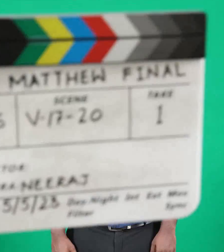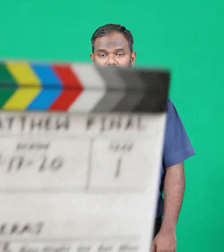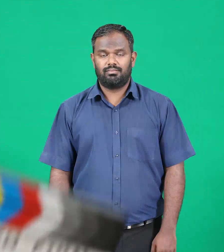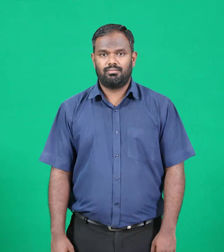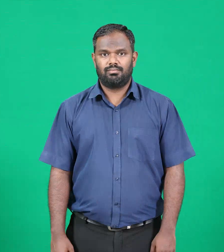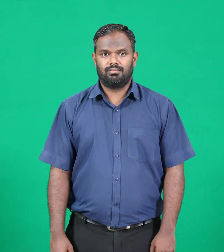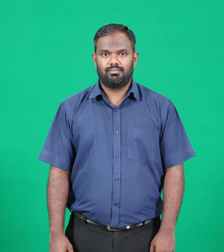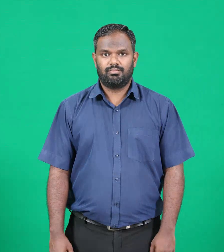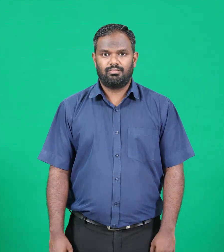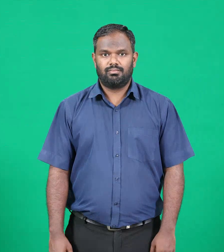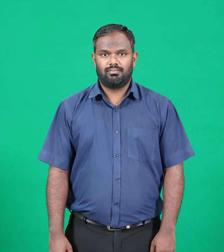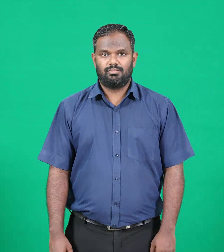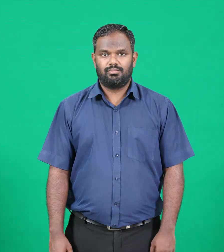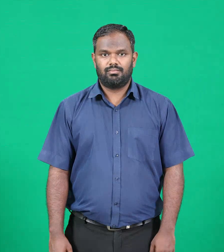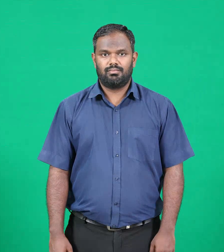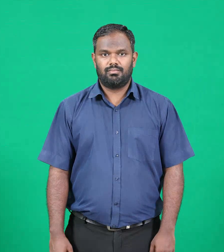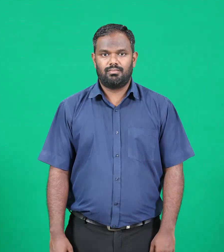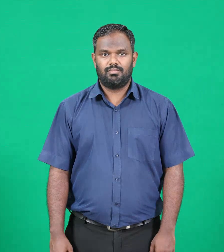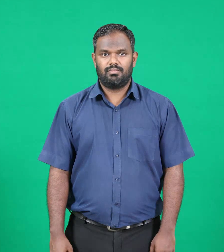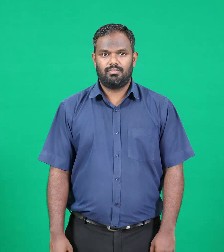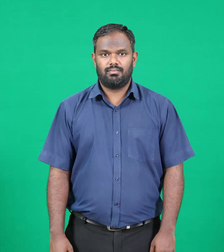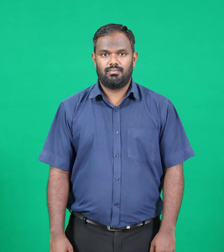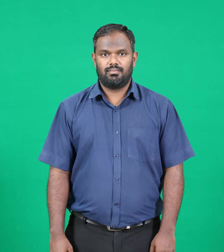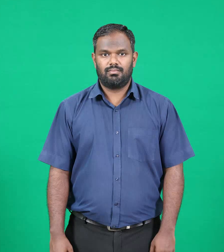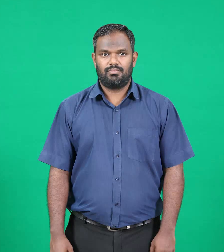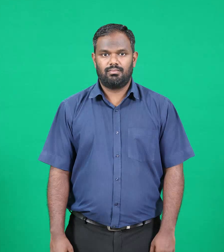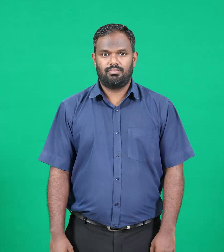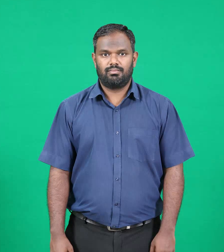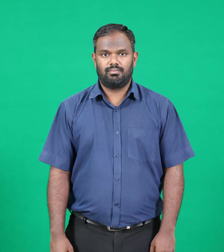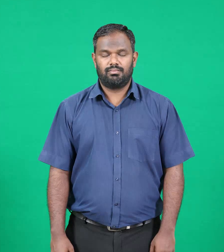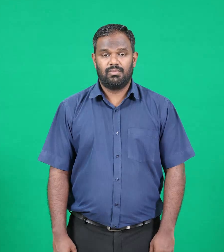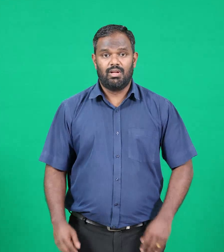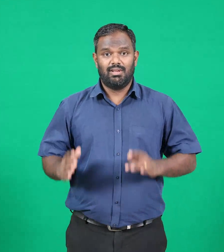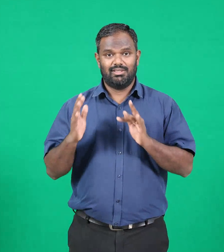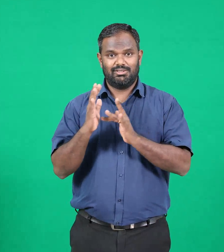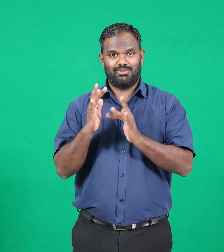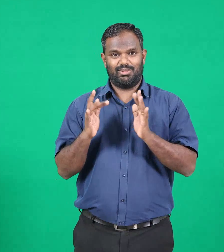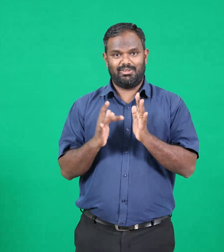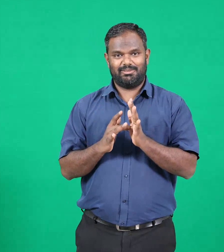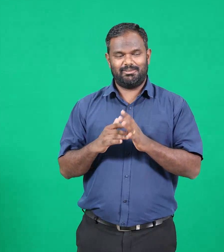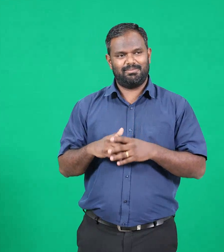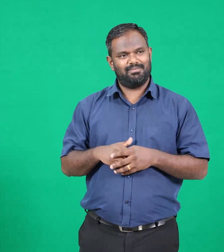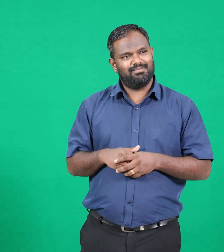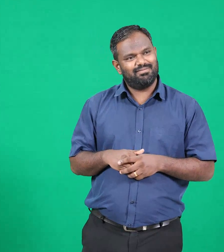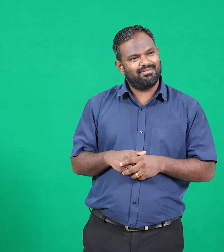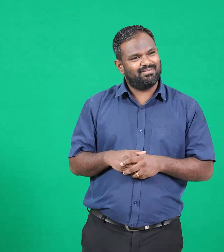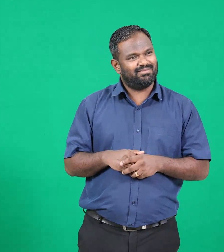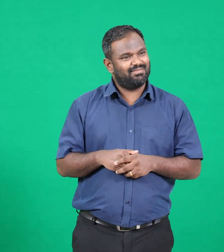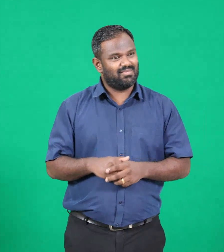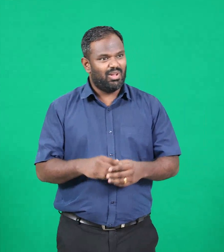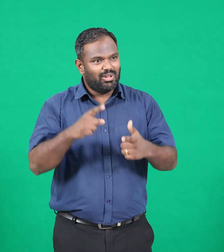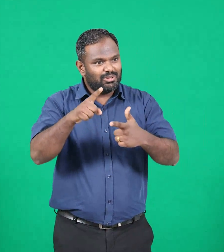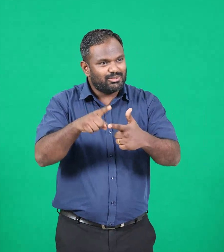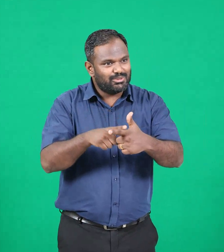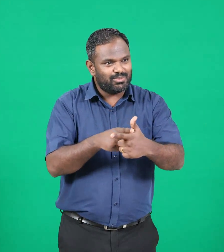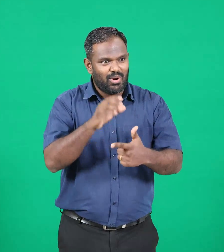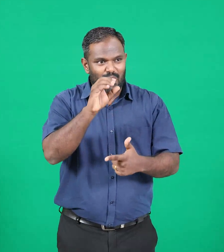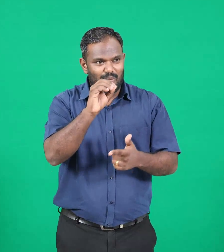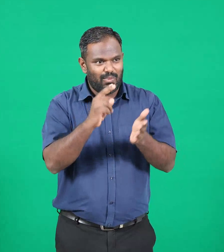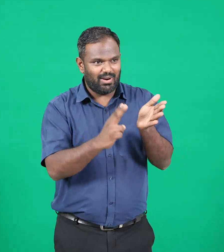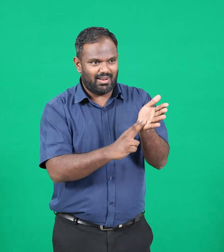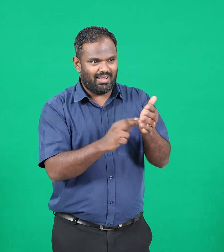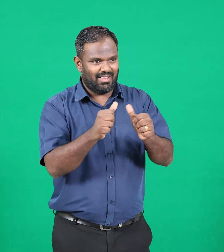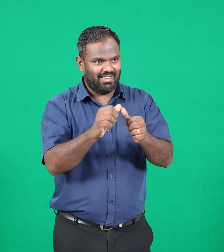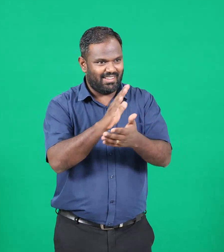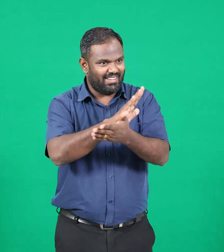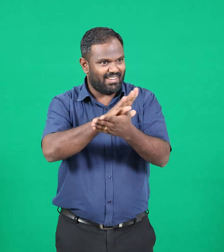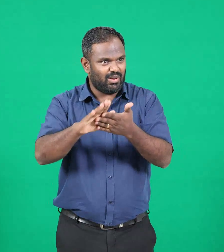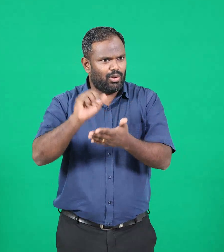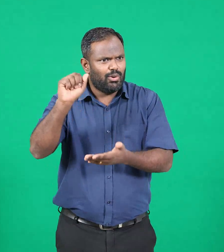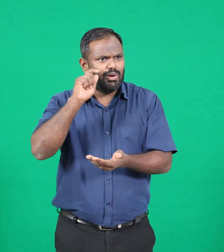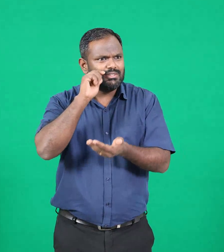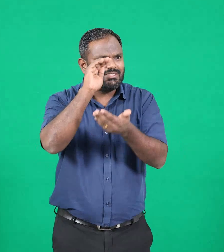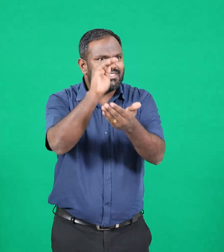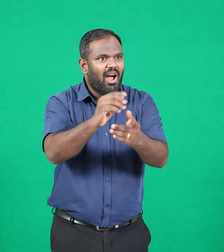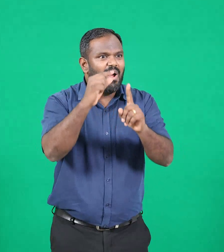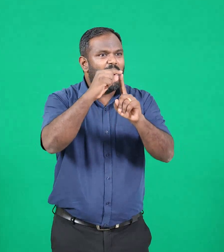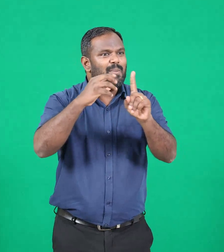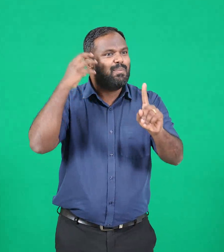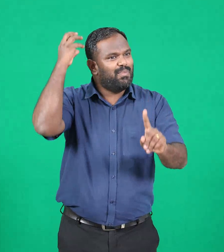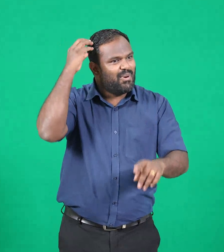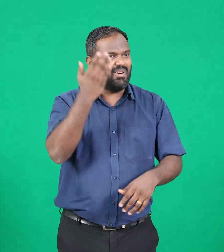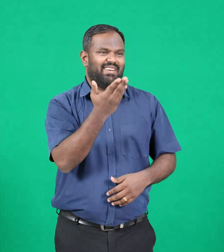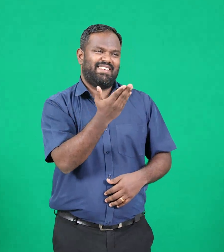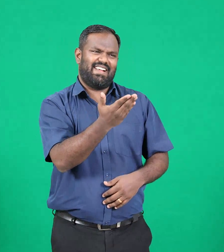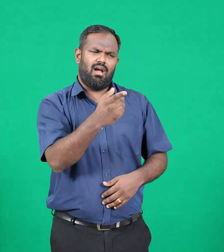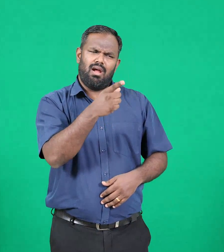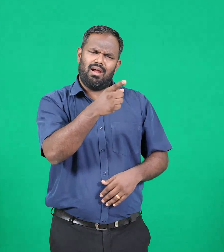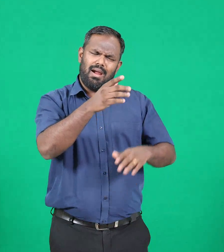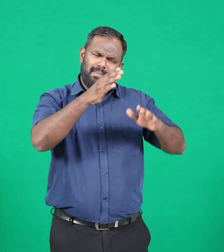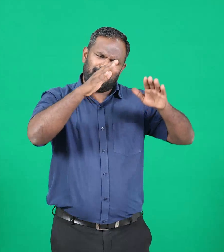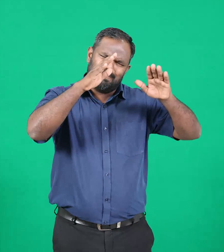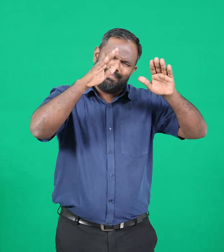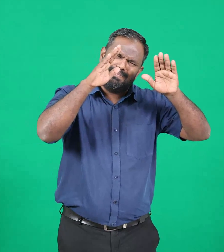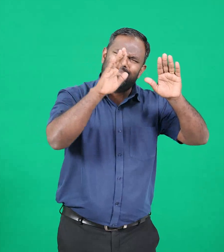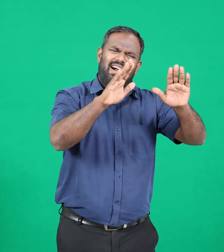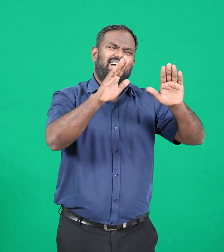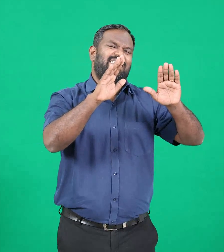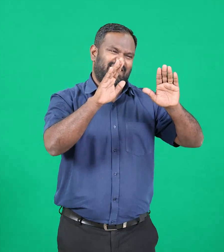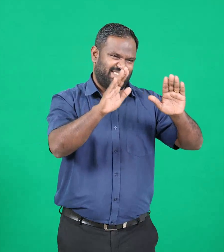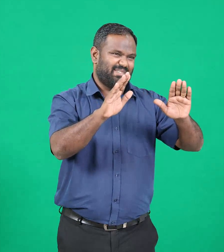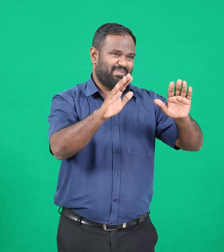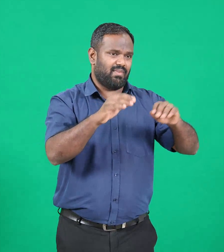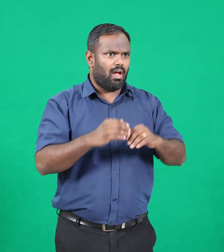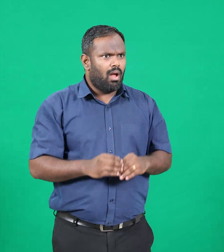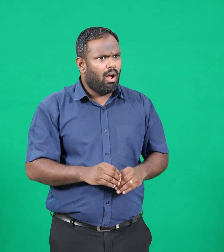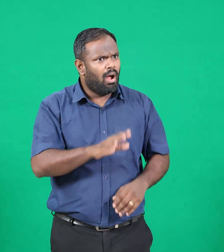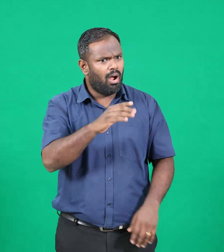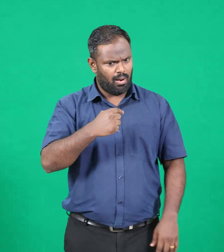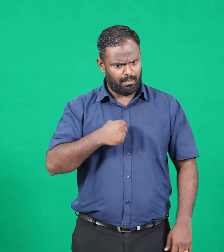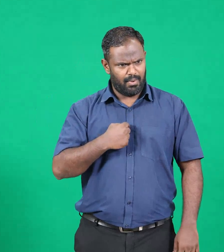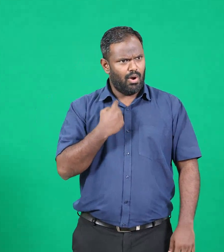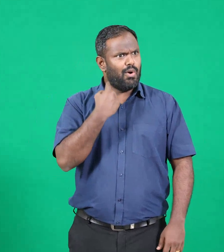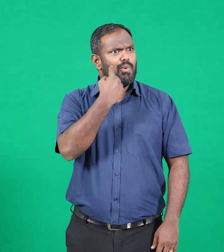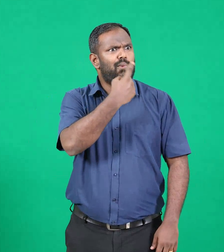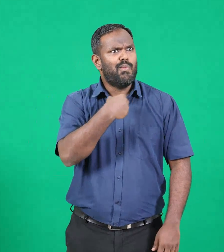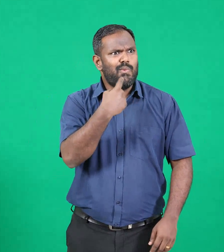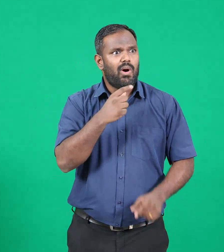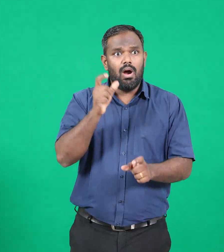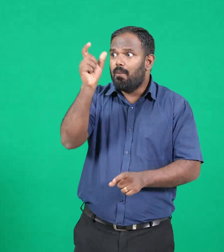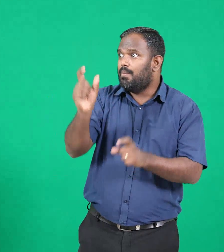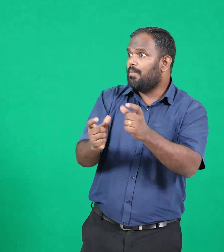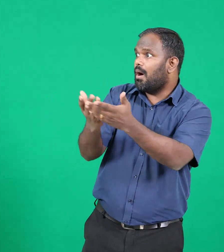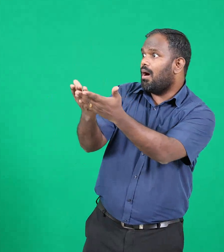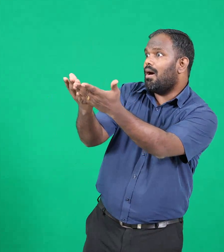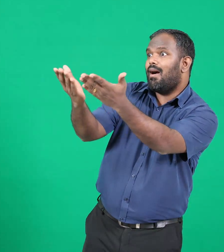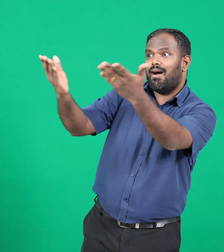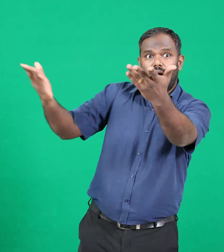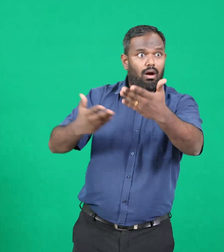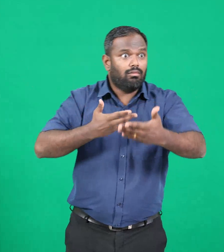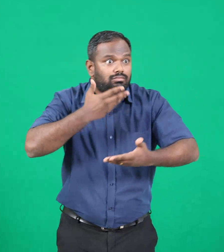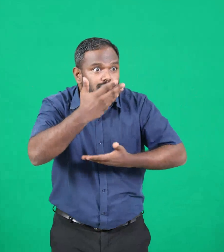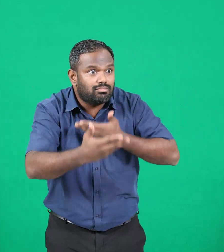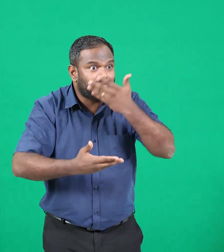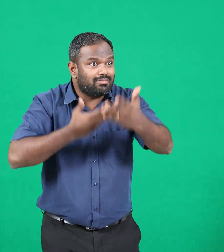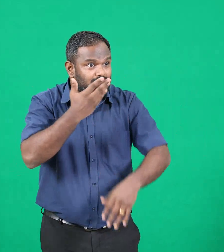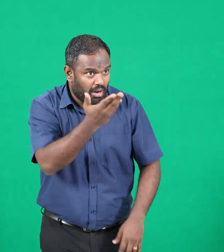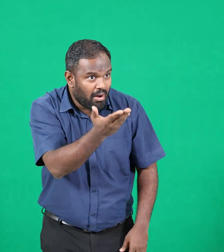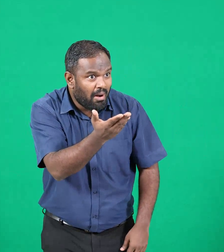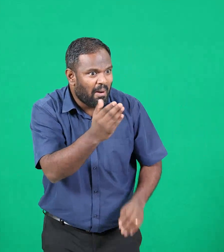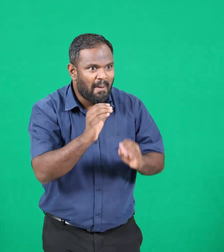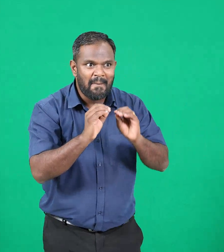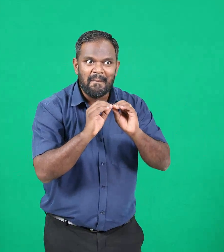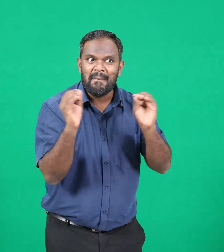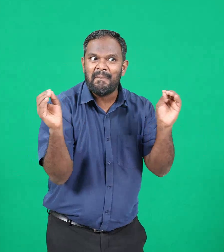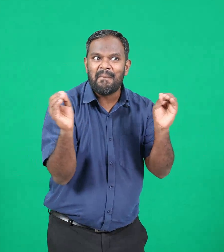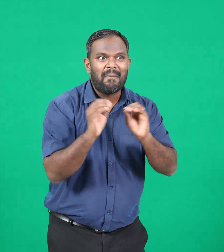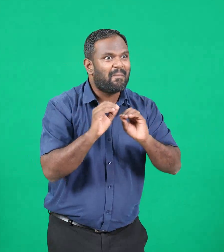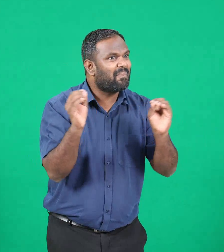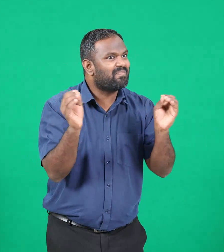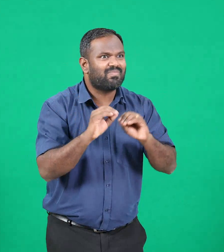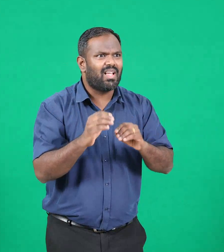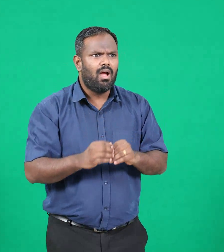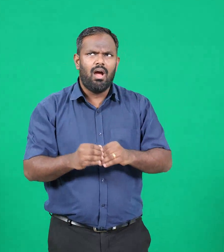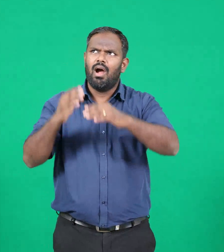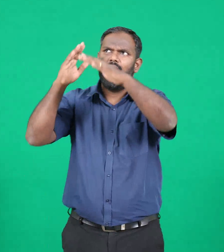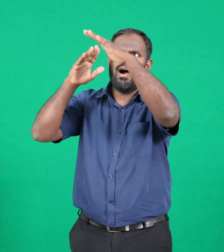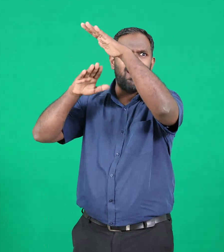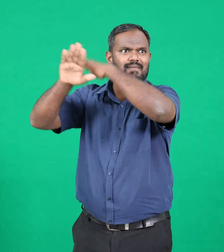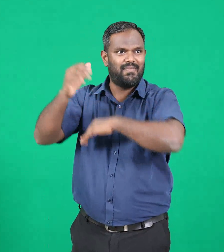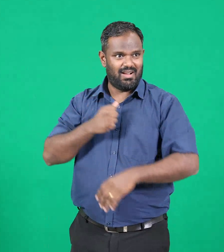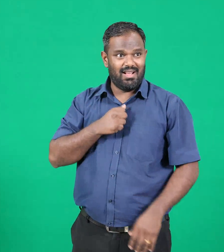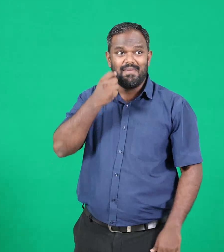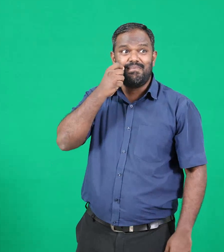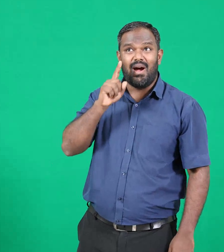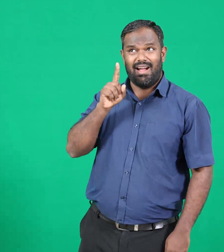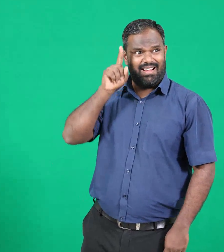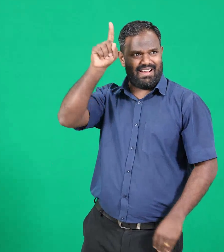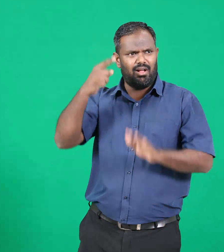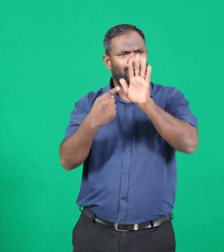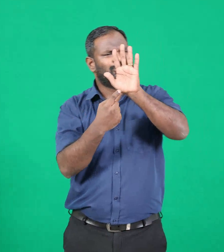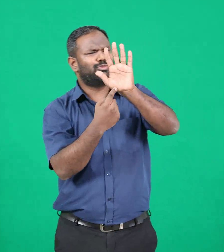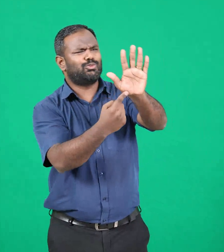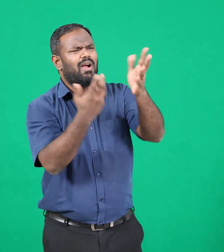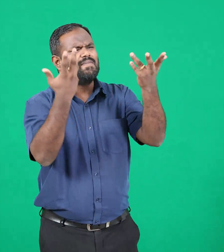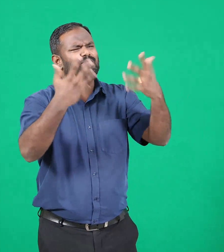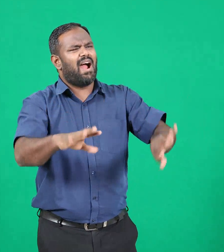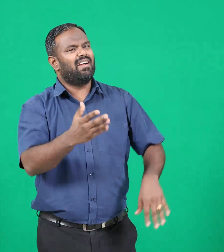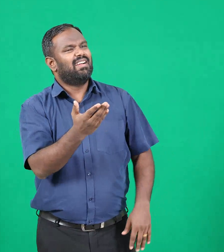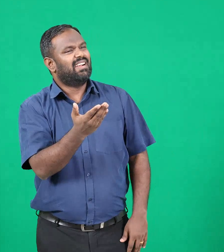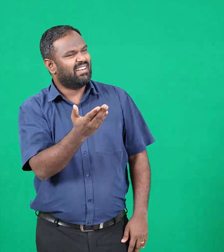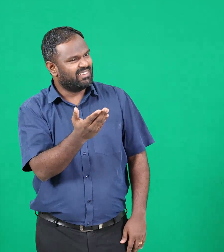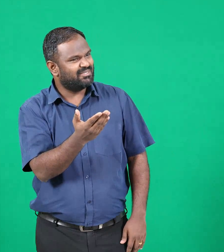Jesus replied, "Blessed are you, Simon son of Jonah! For this was not revealed to you by flesh and blood, but by My Father in heaven.